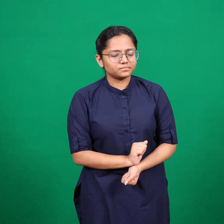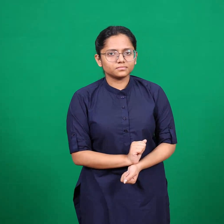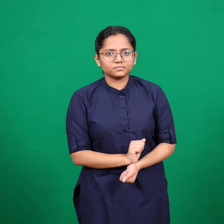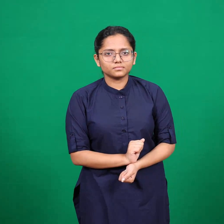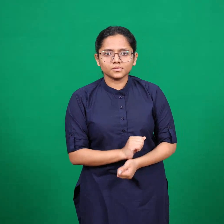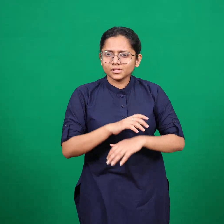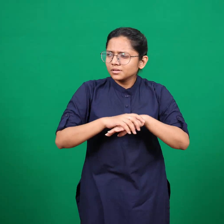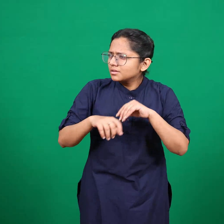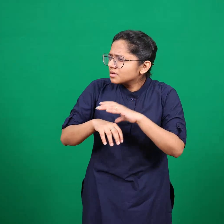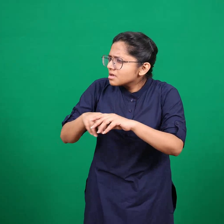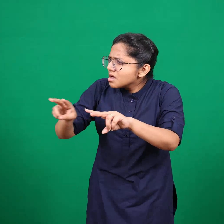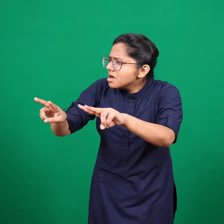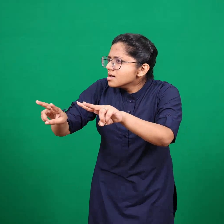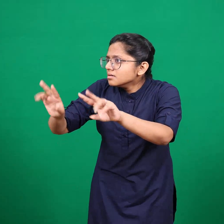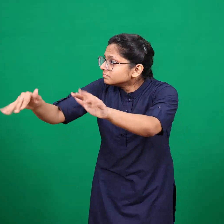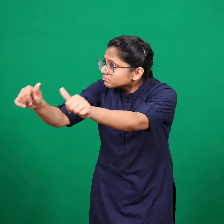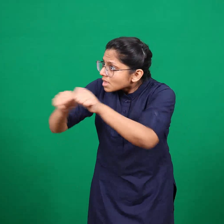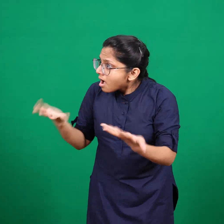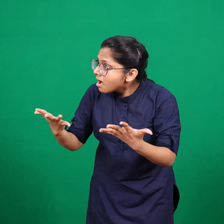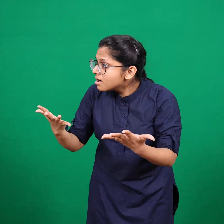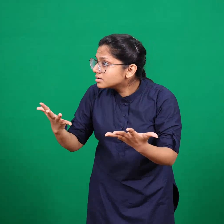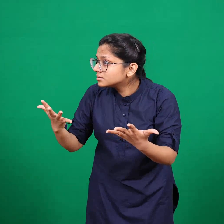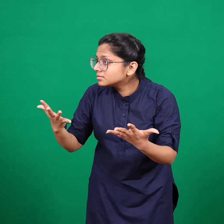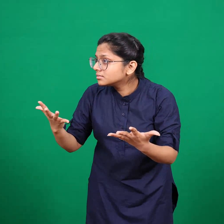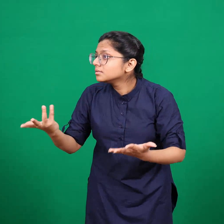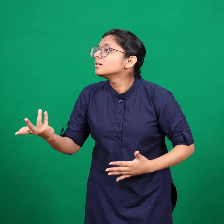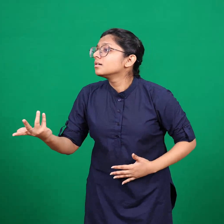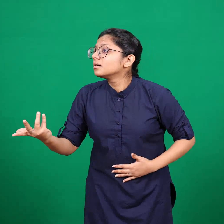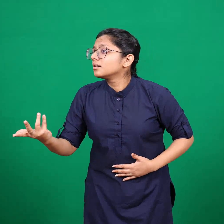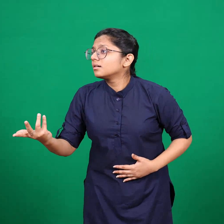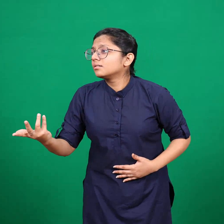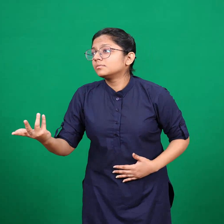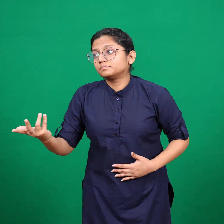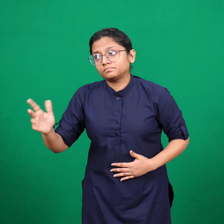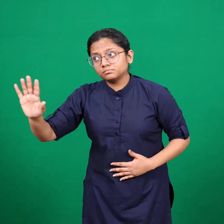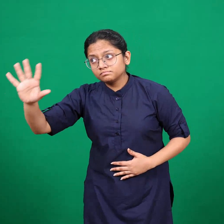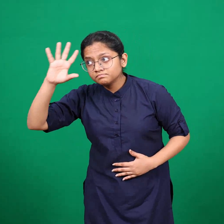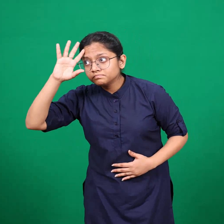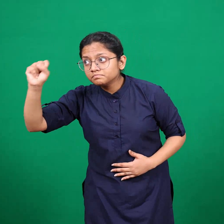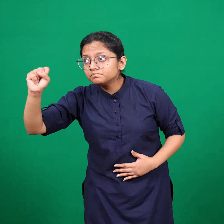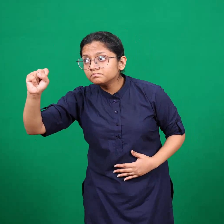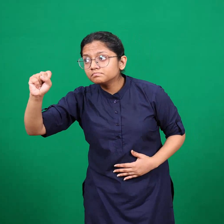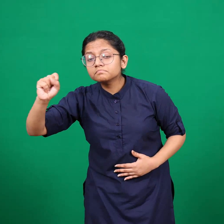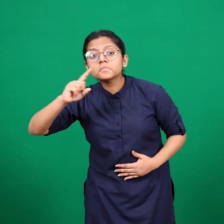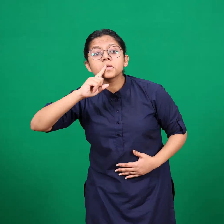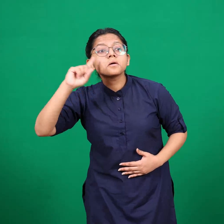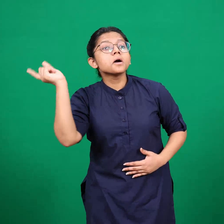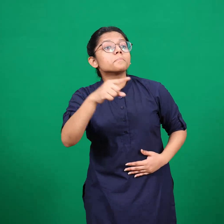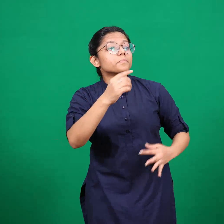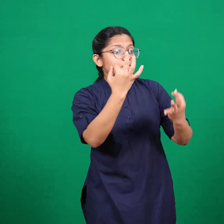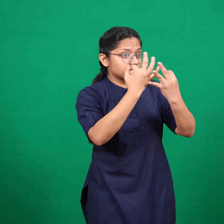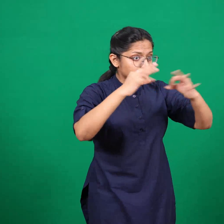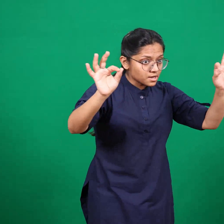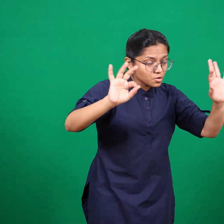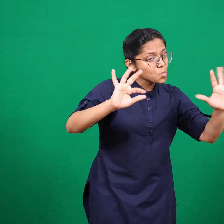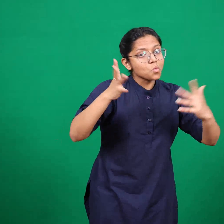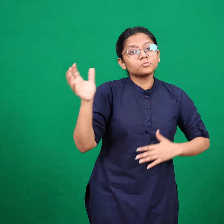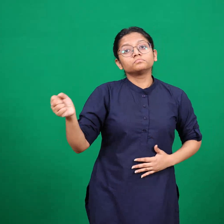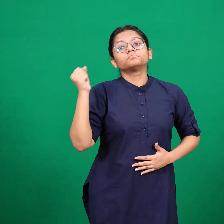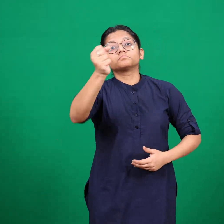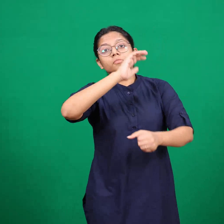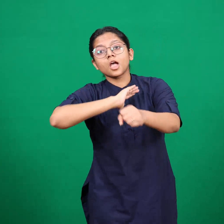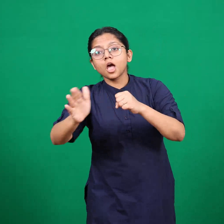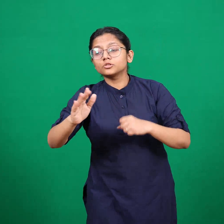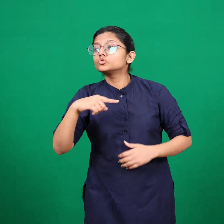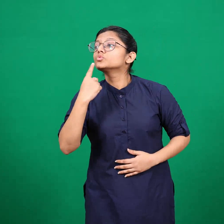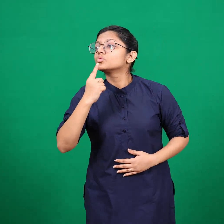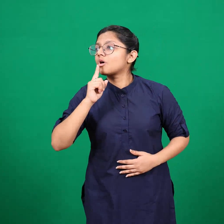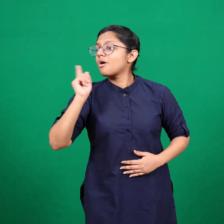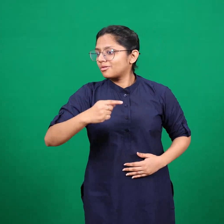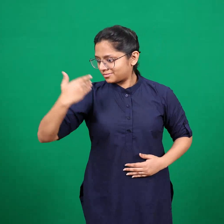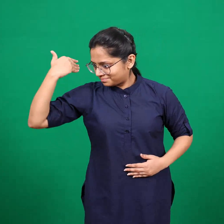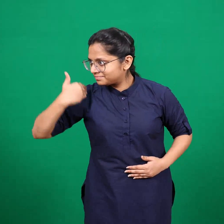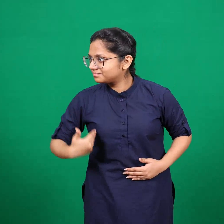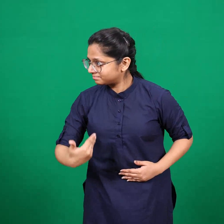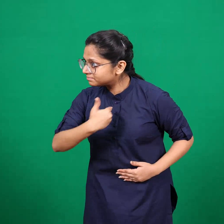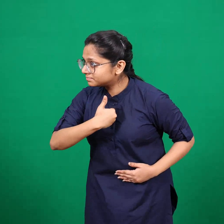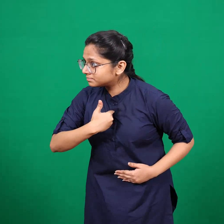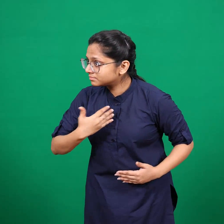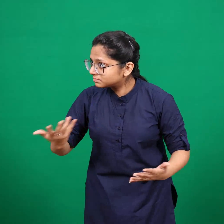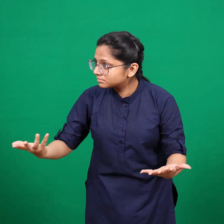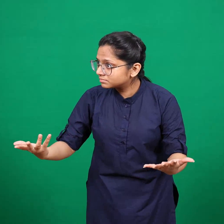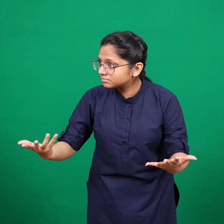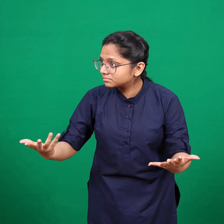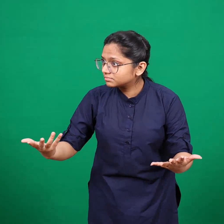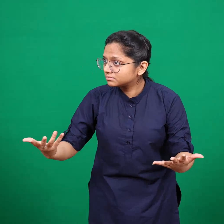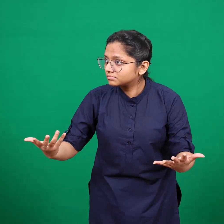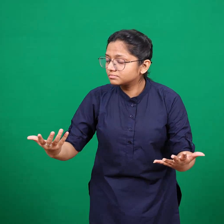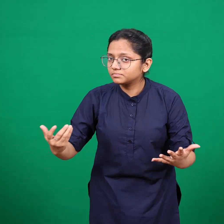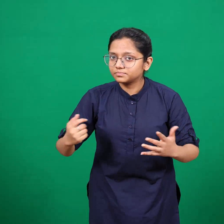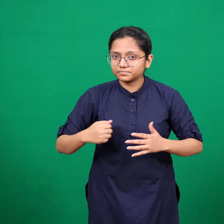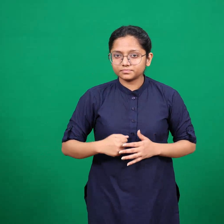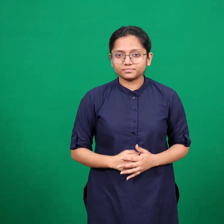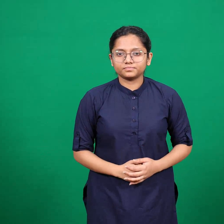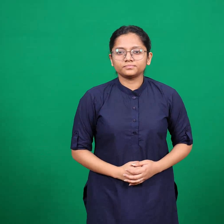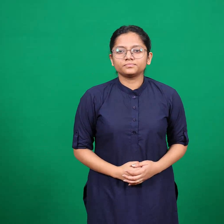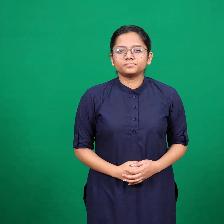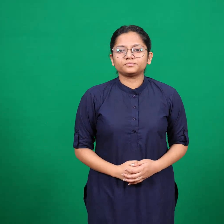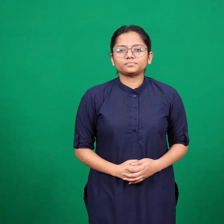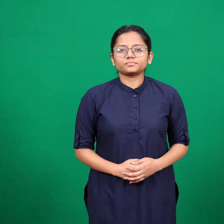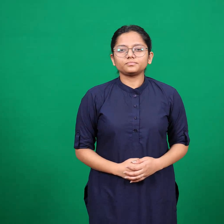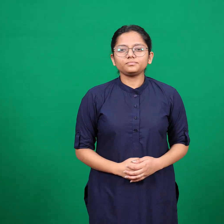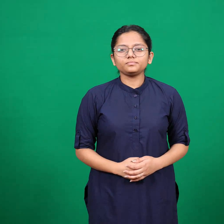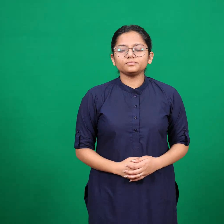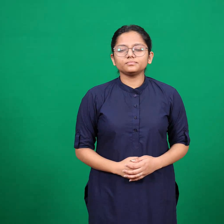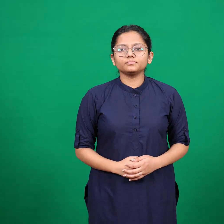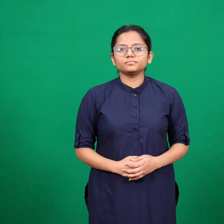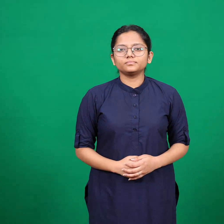Do You not know that I have authority to release You and authority to crucify You?"